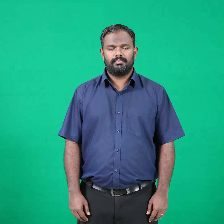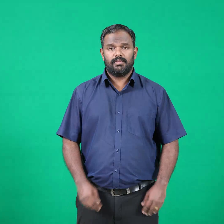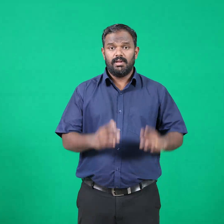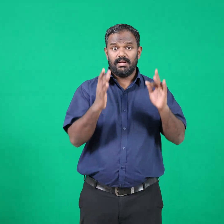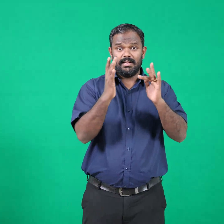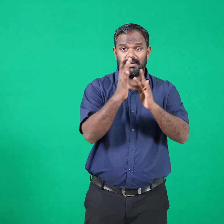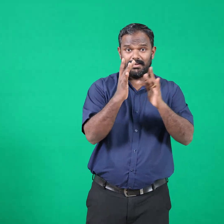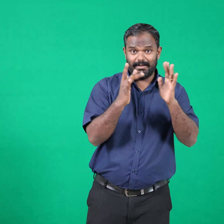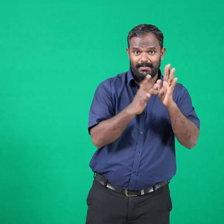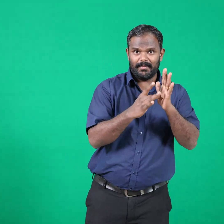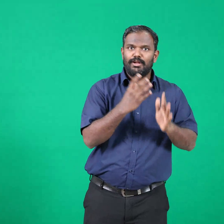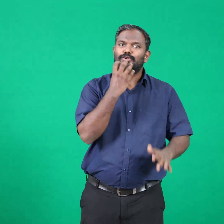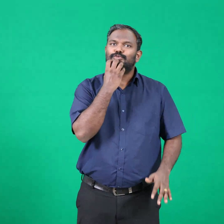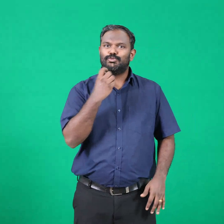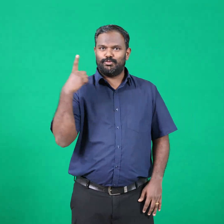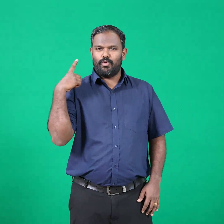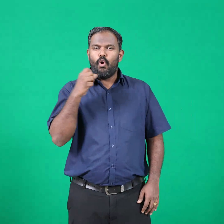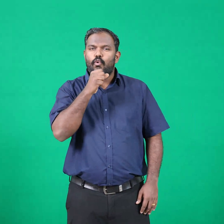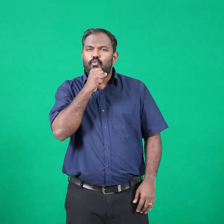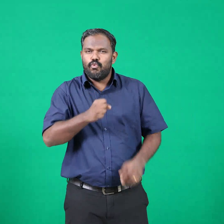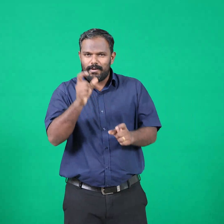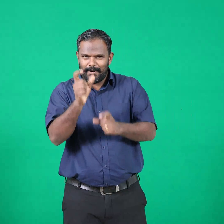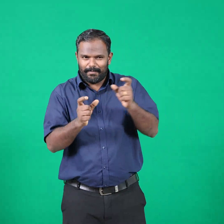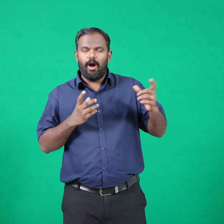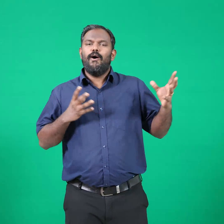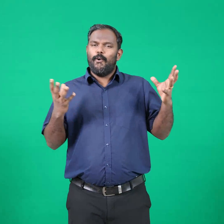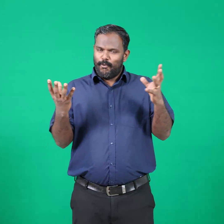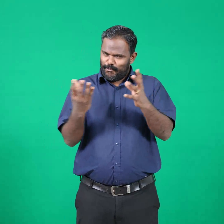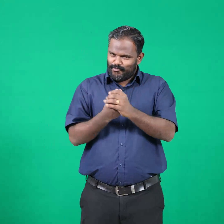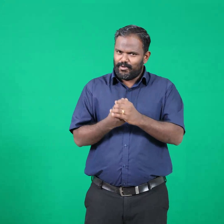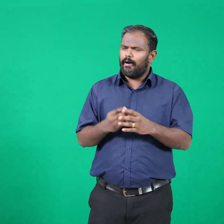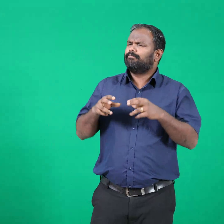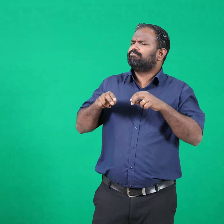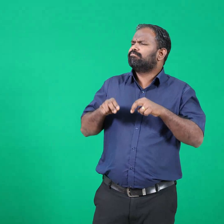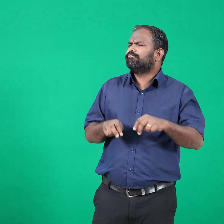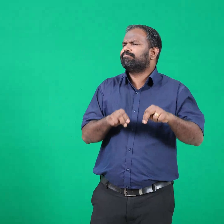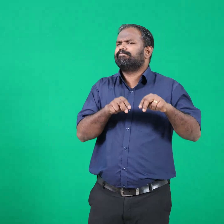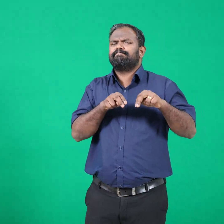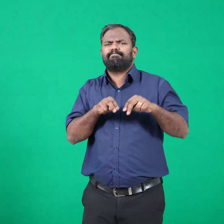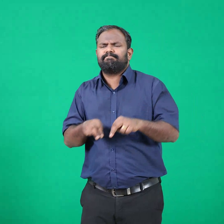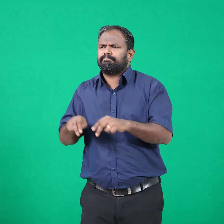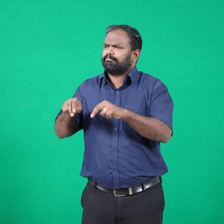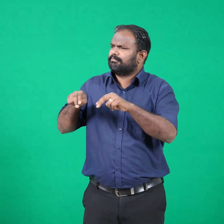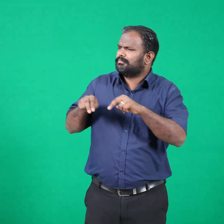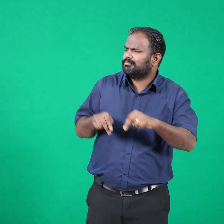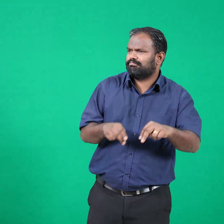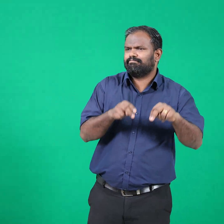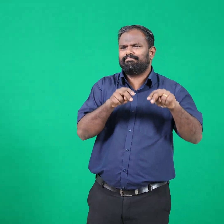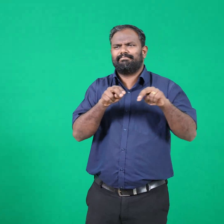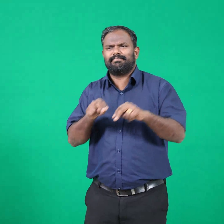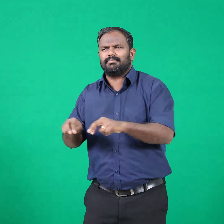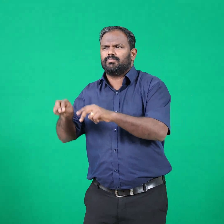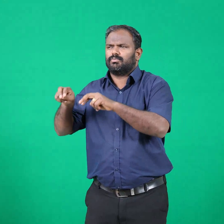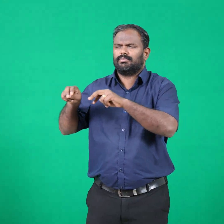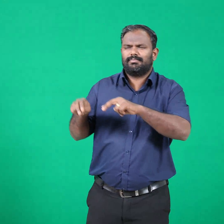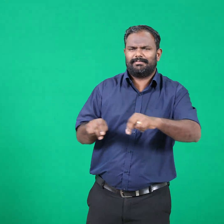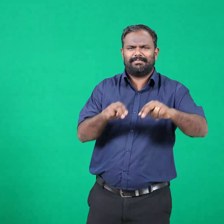So Jesus went with them.